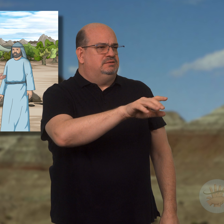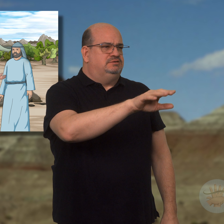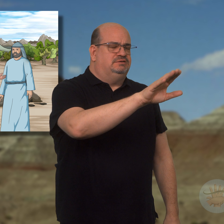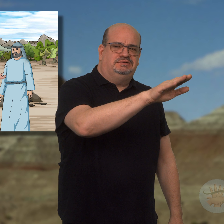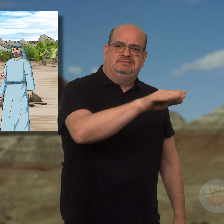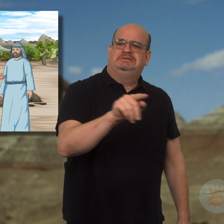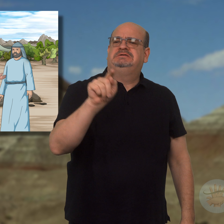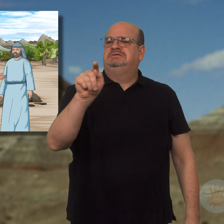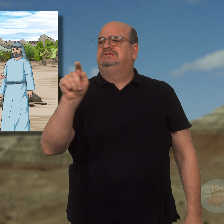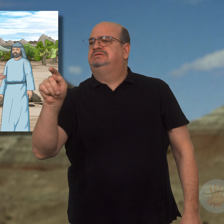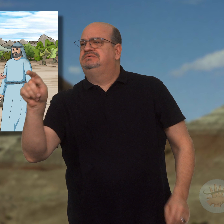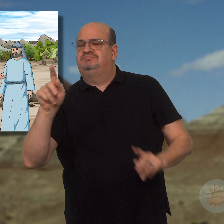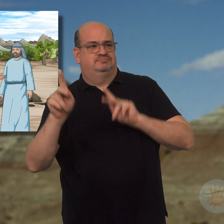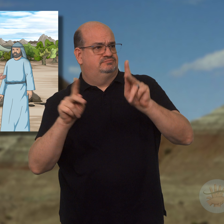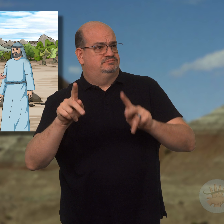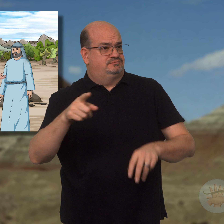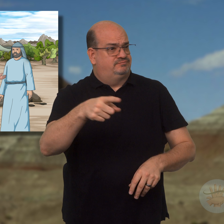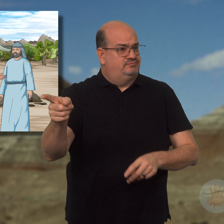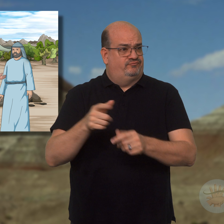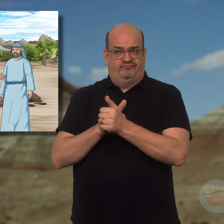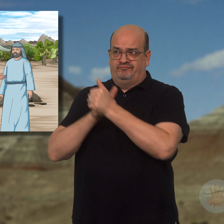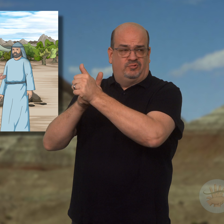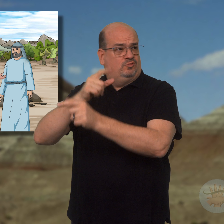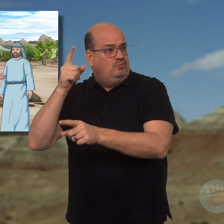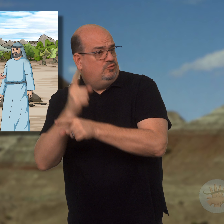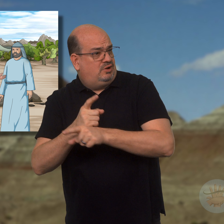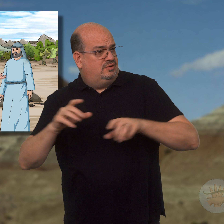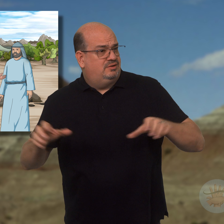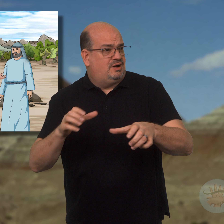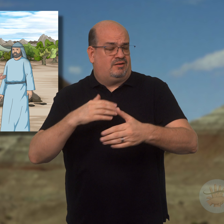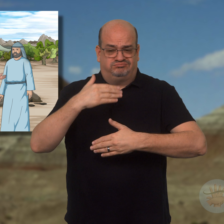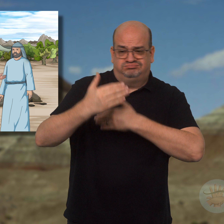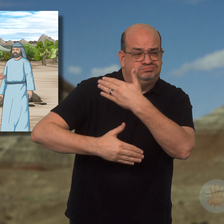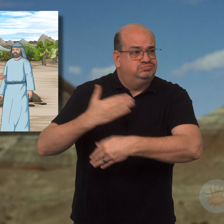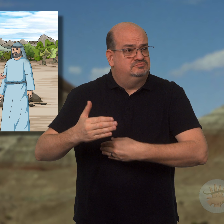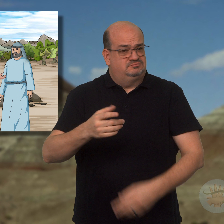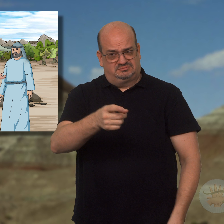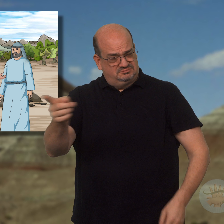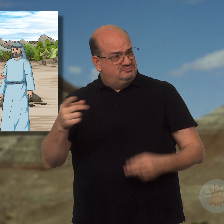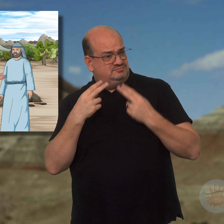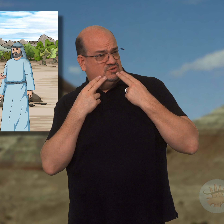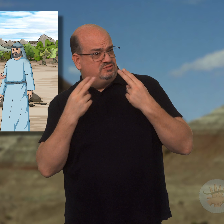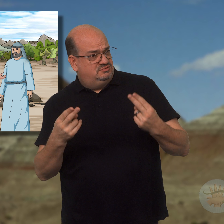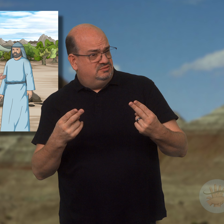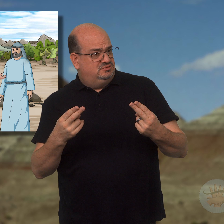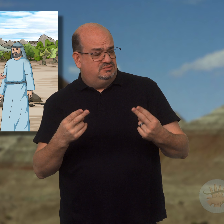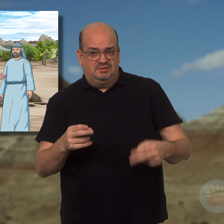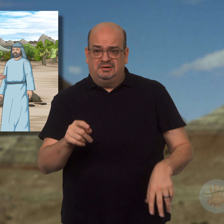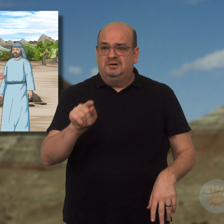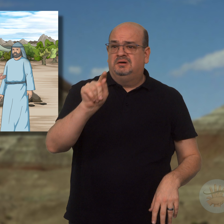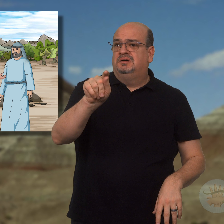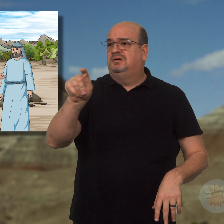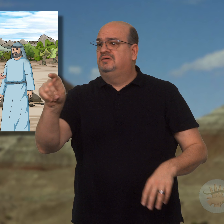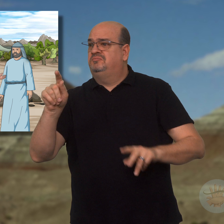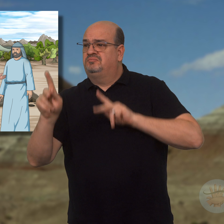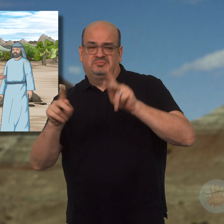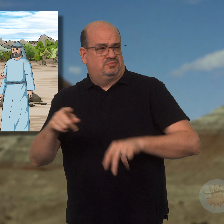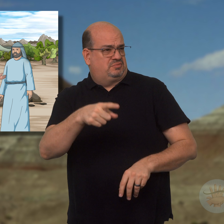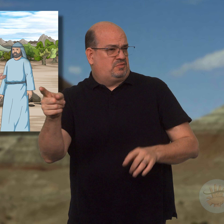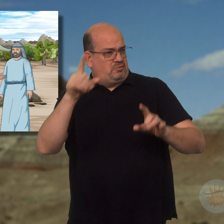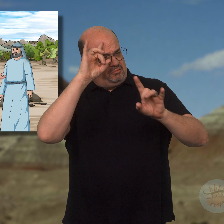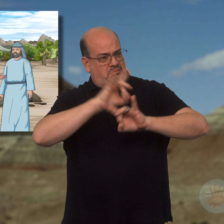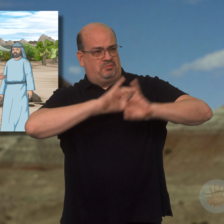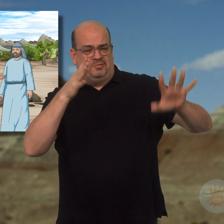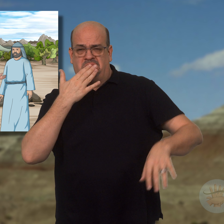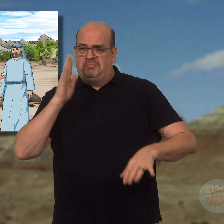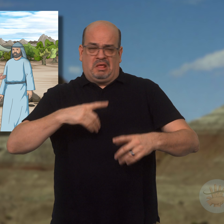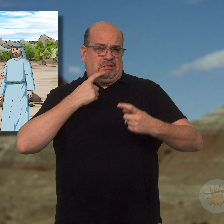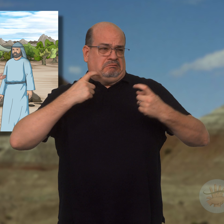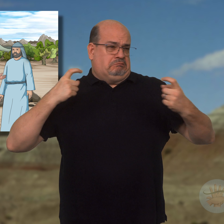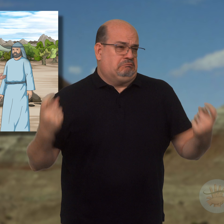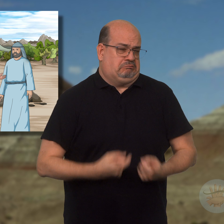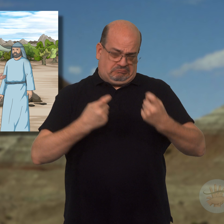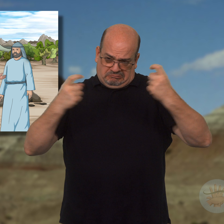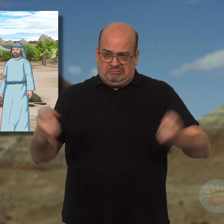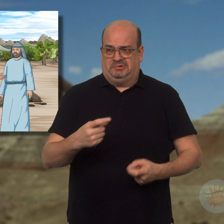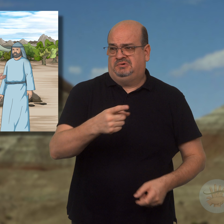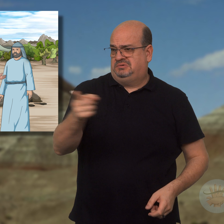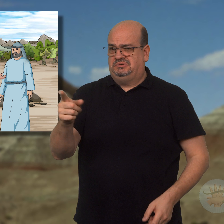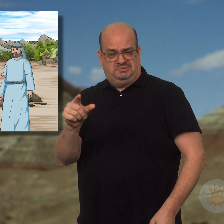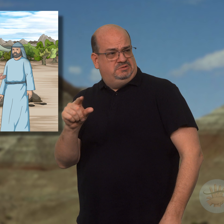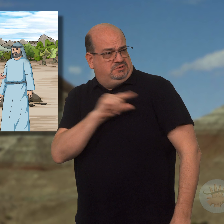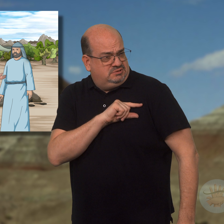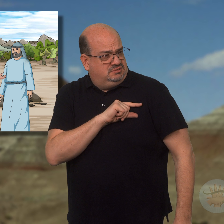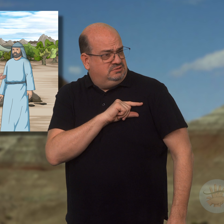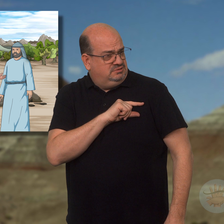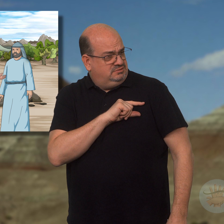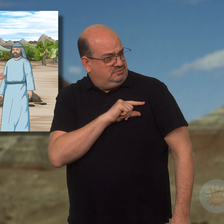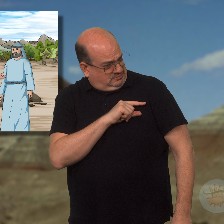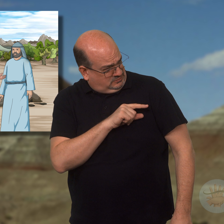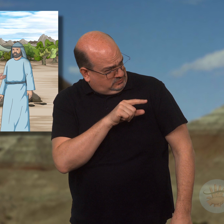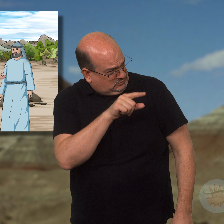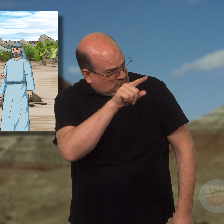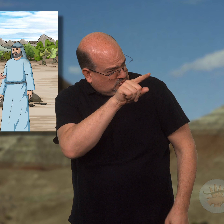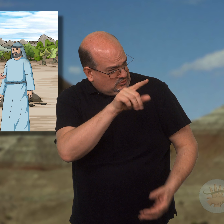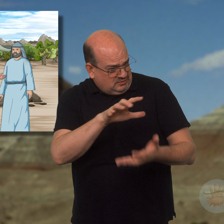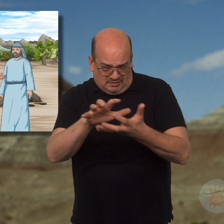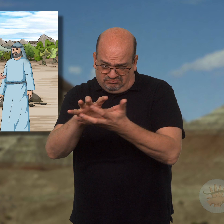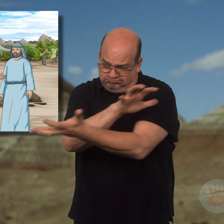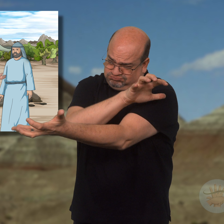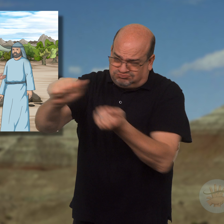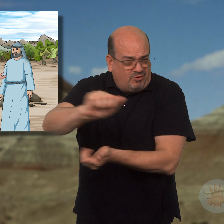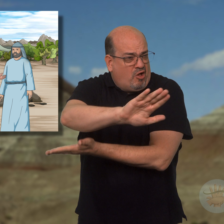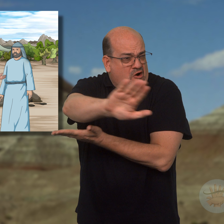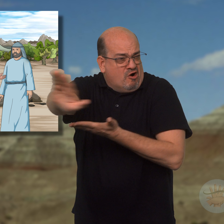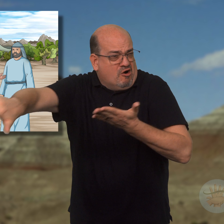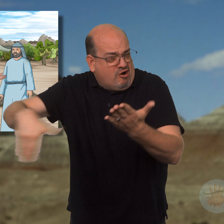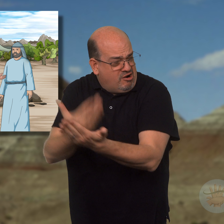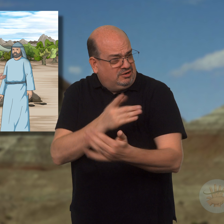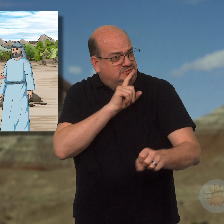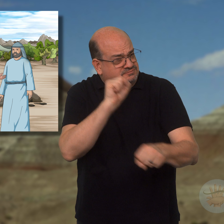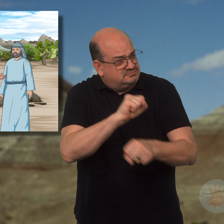What if there are fifty righteous ones in the city?